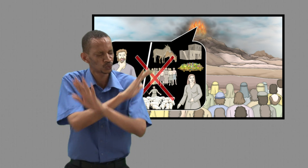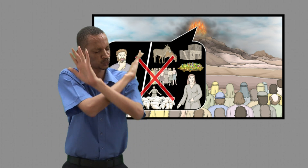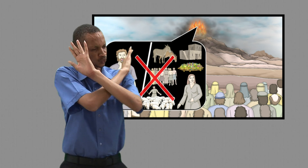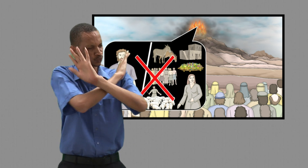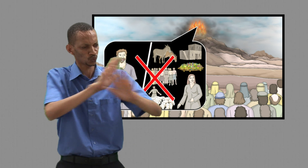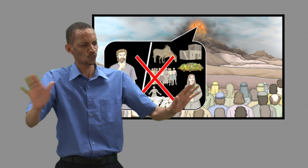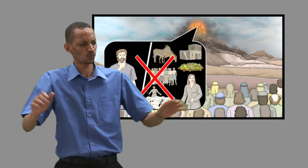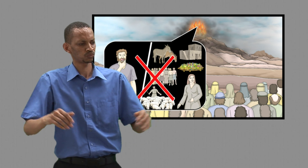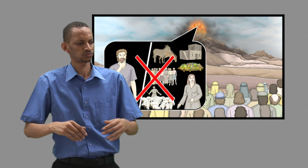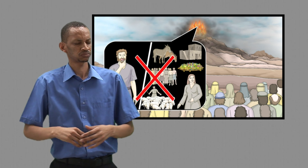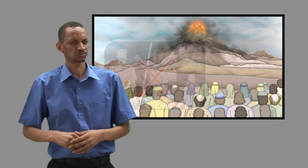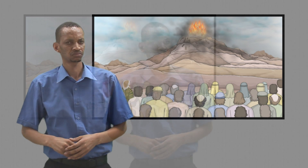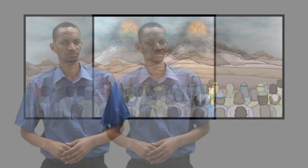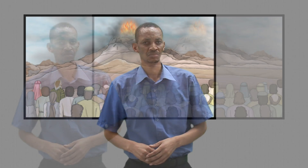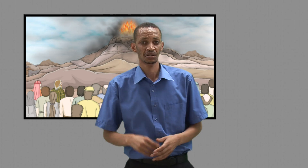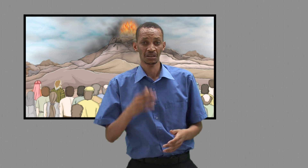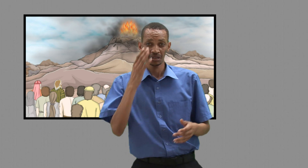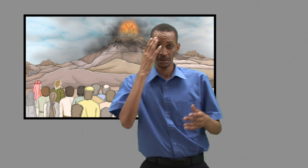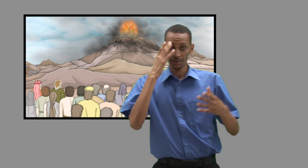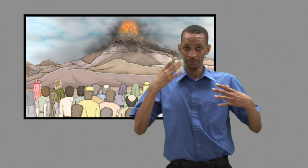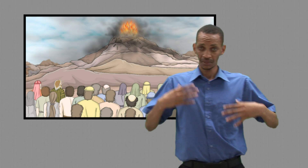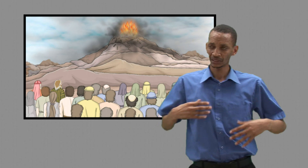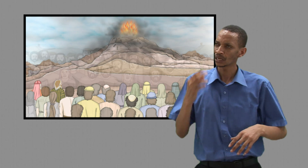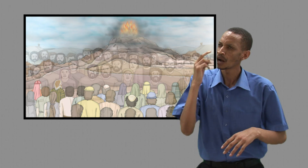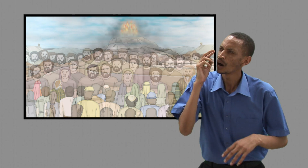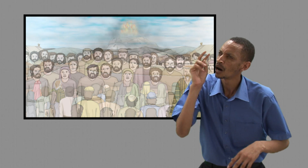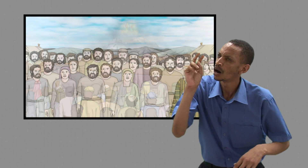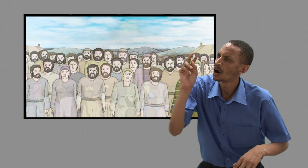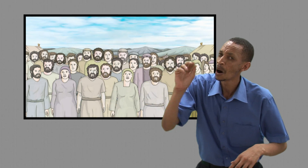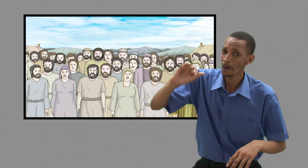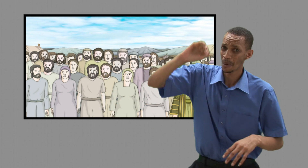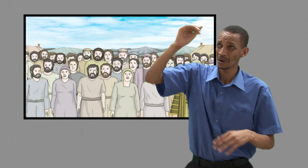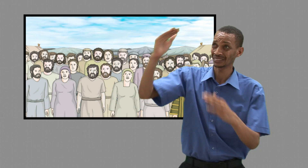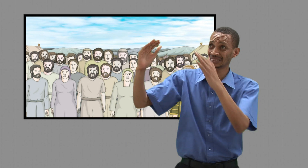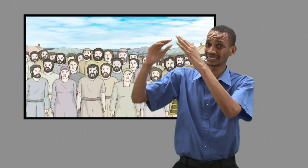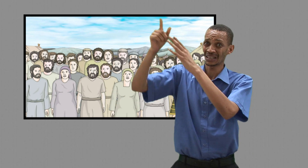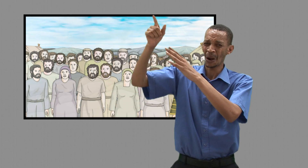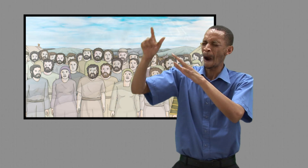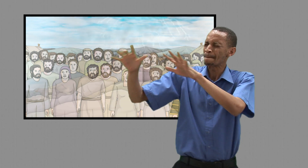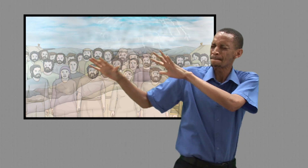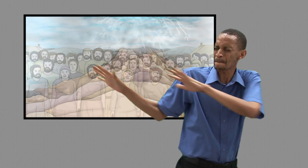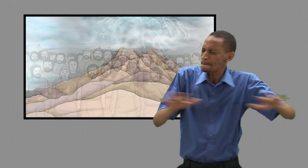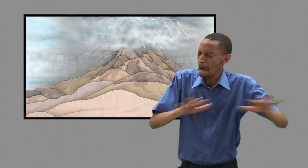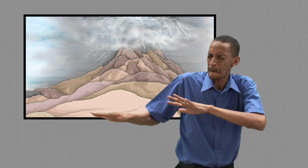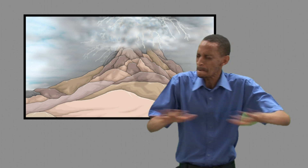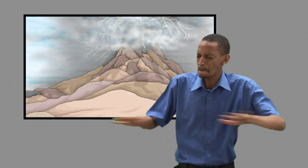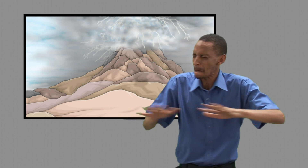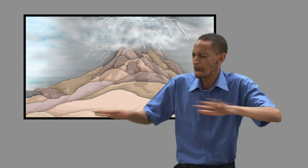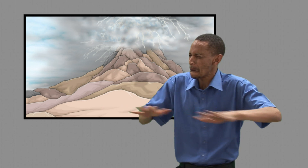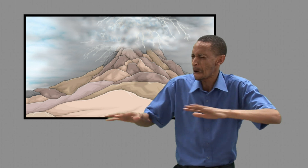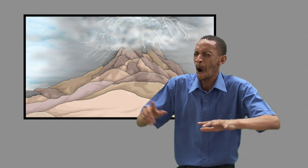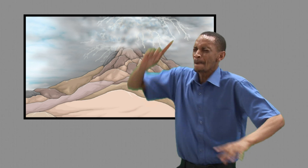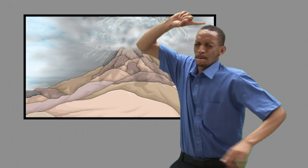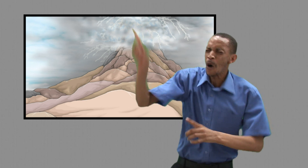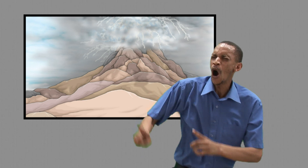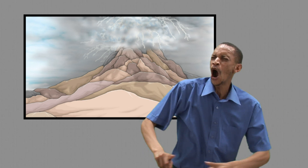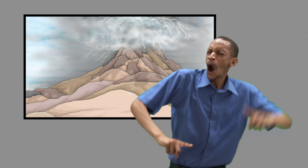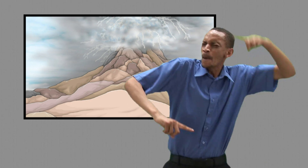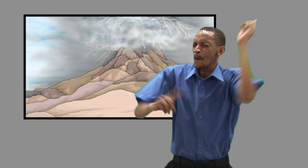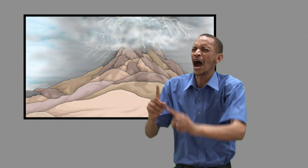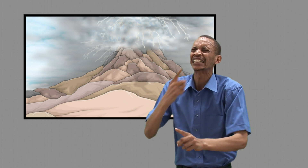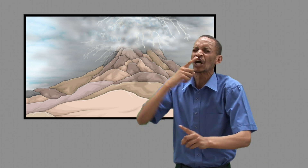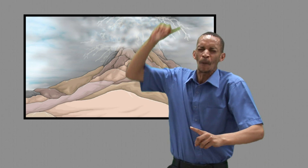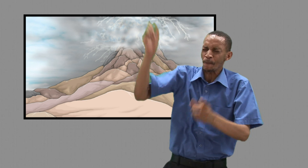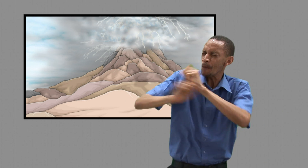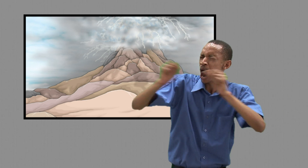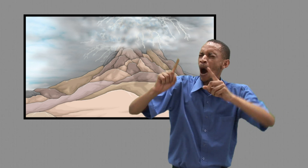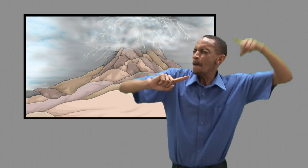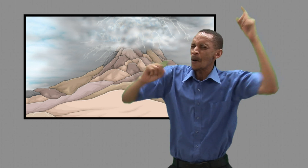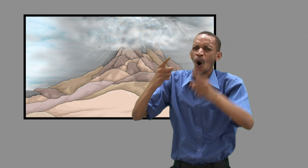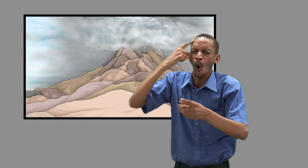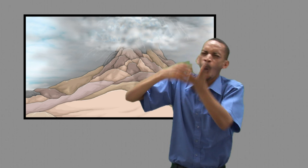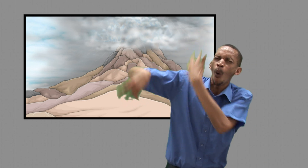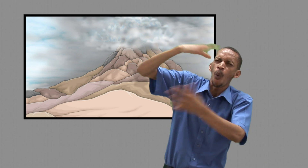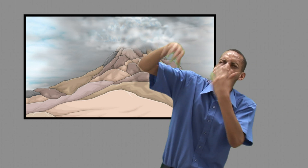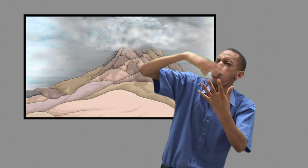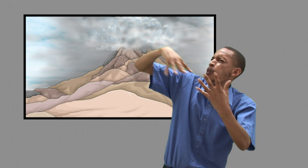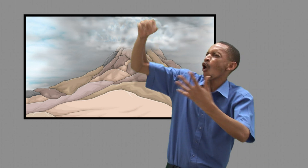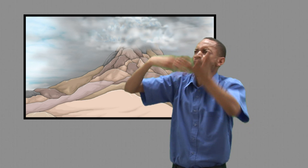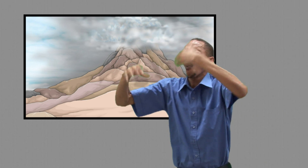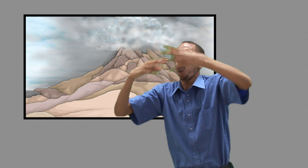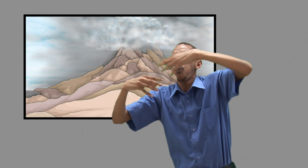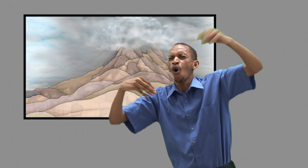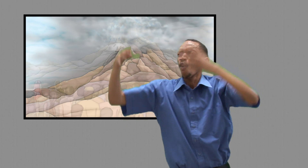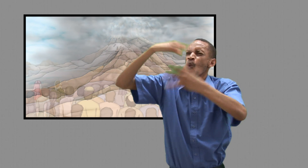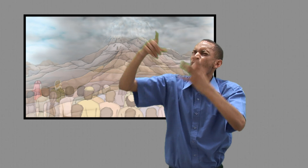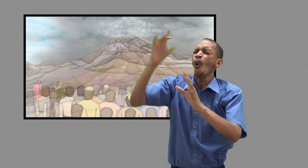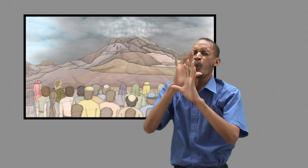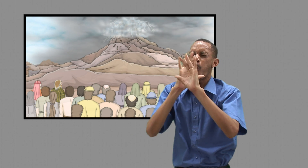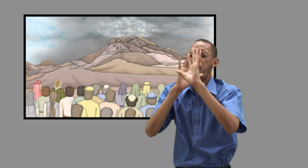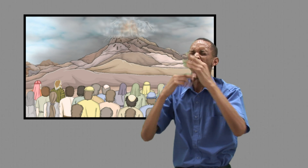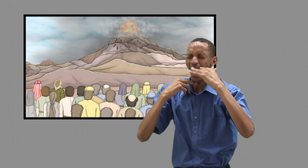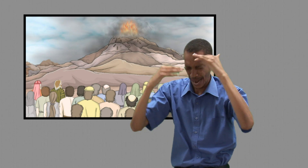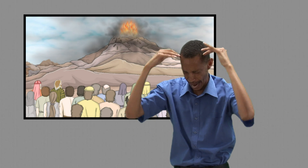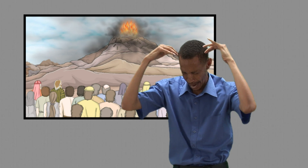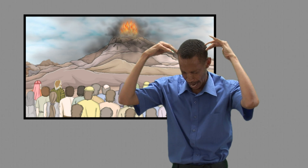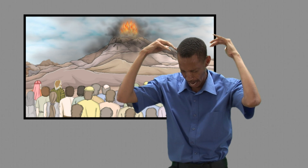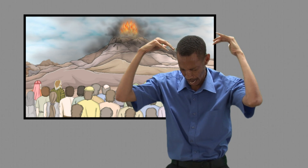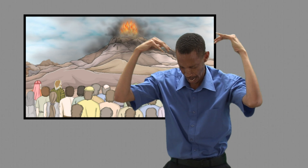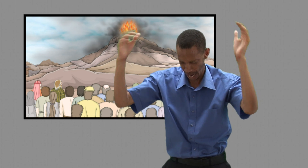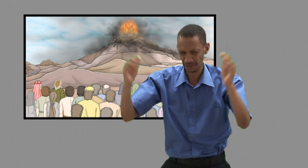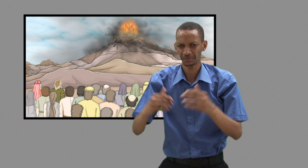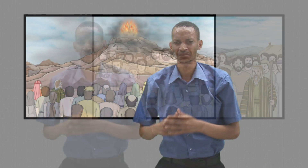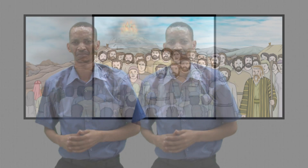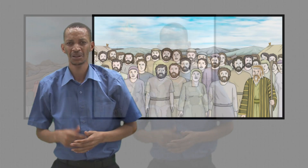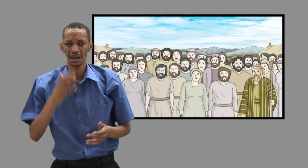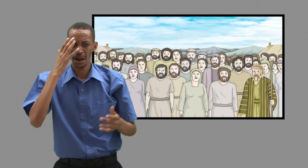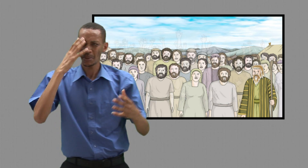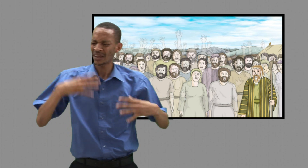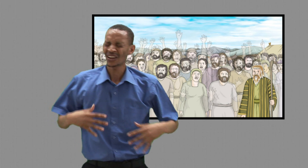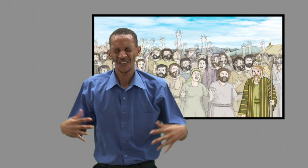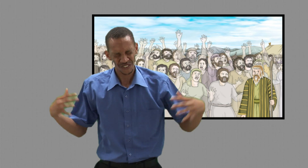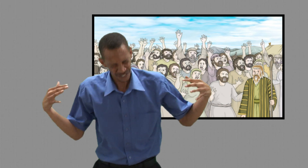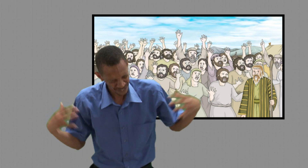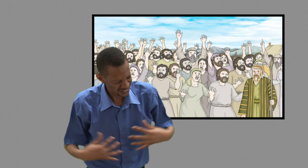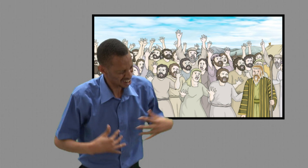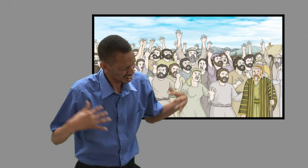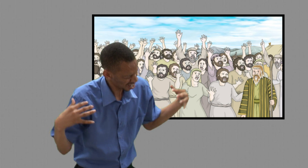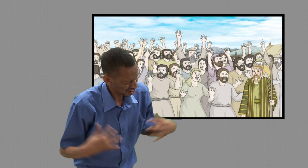When all the people witnessed the thunder and lightning, the sounding of the ram’s horn, and the mountain enveloped in smoke, they trembled and stood at a distance.